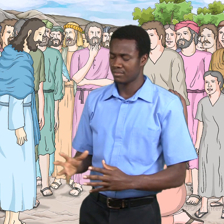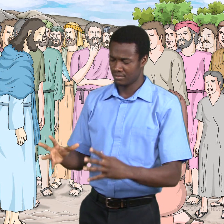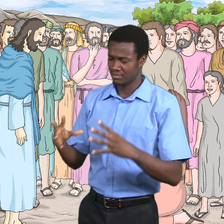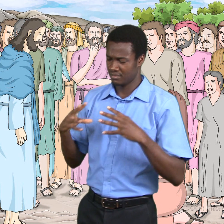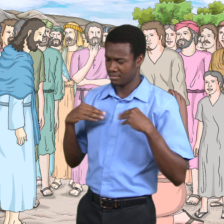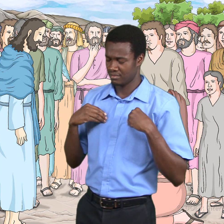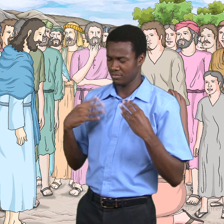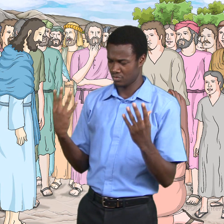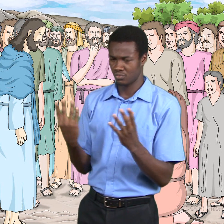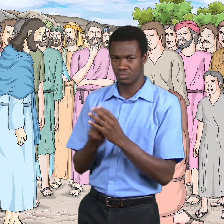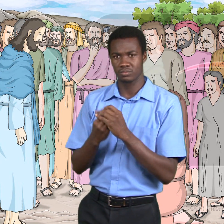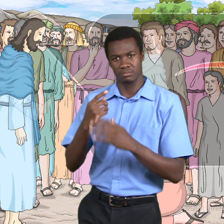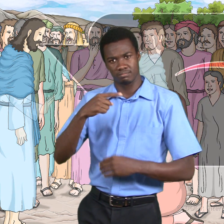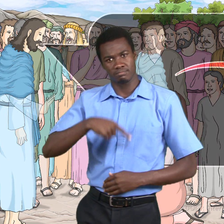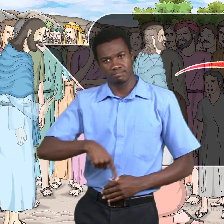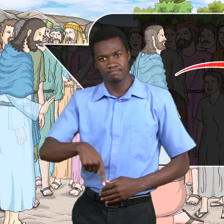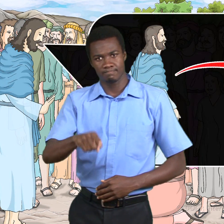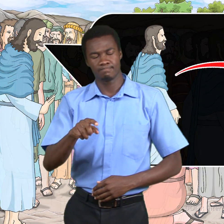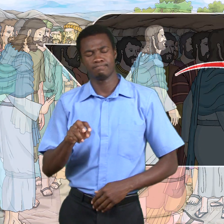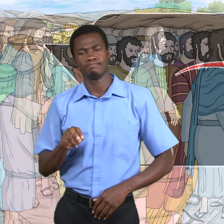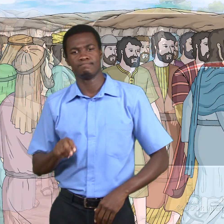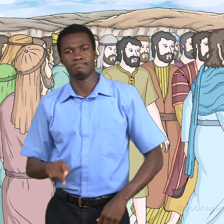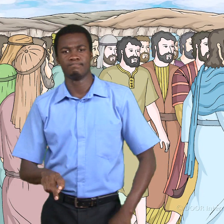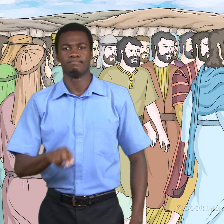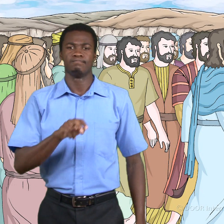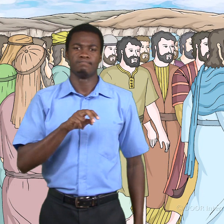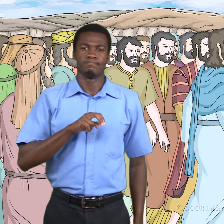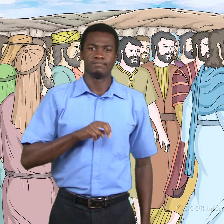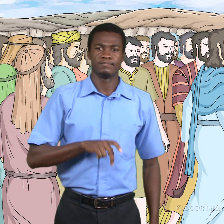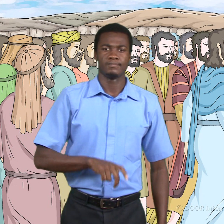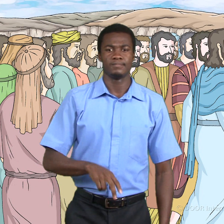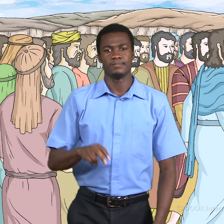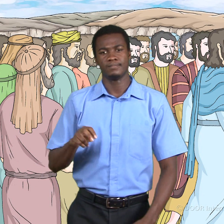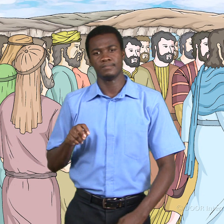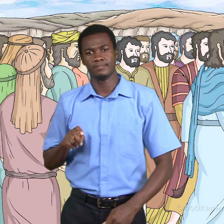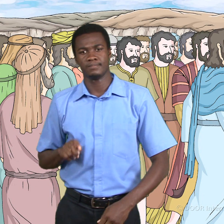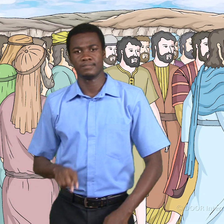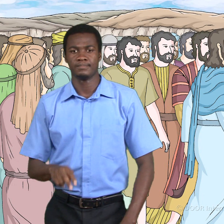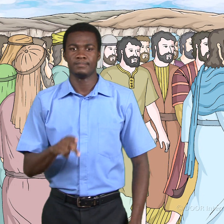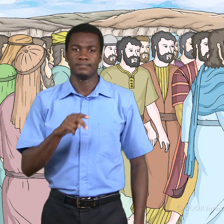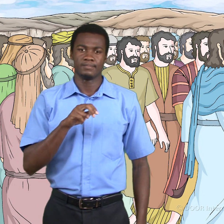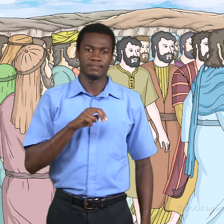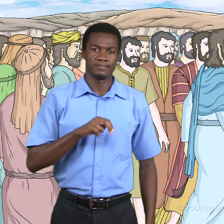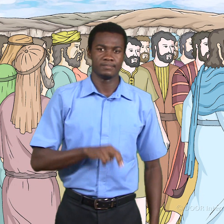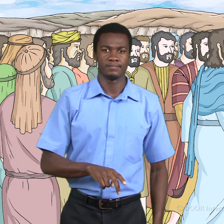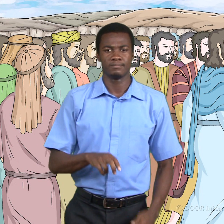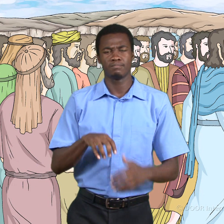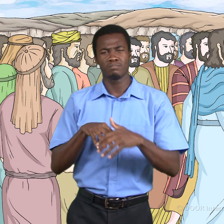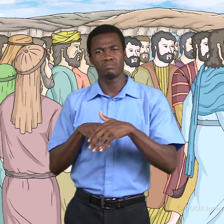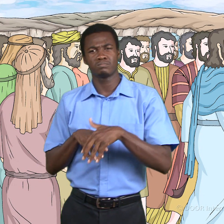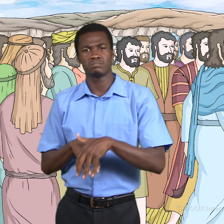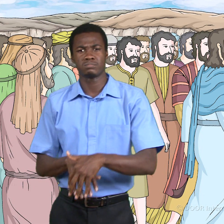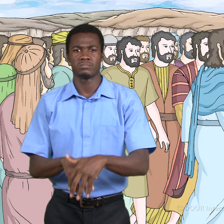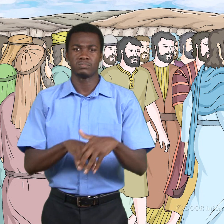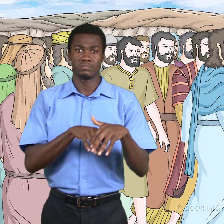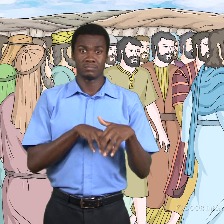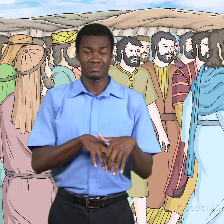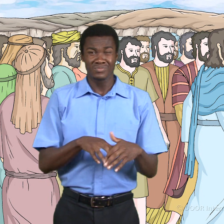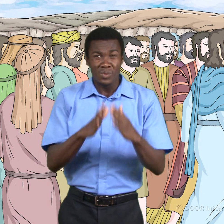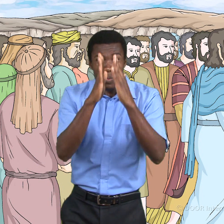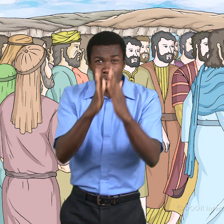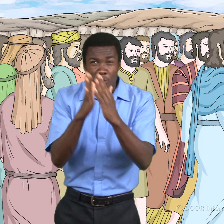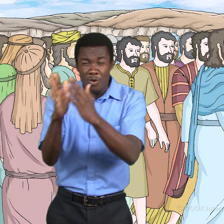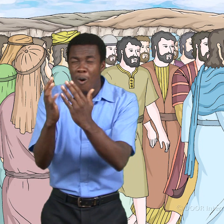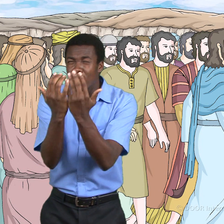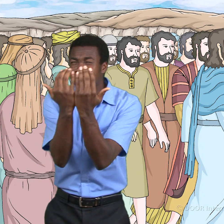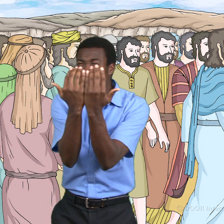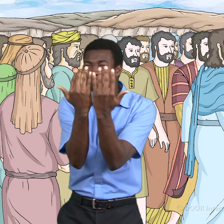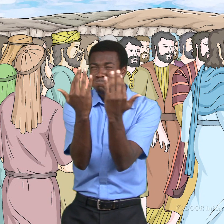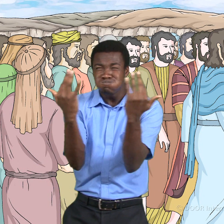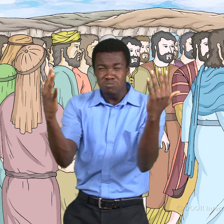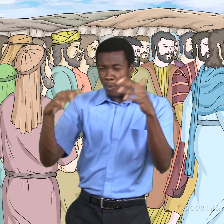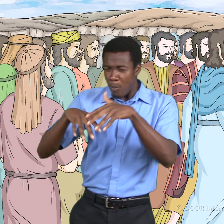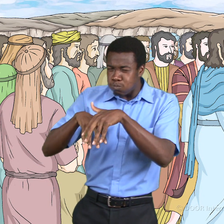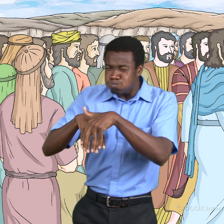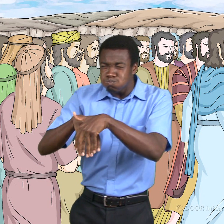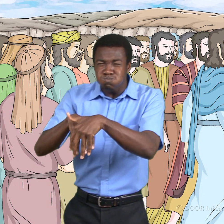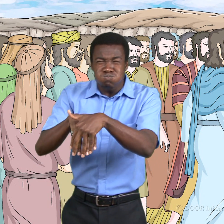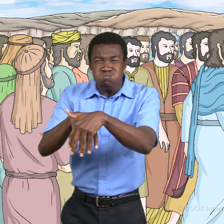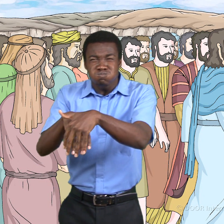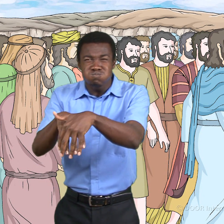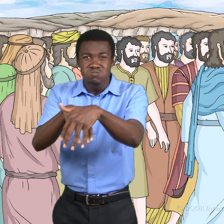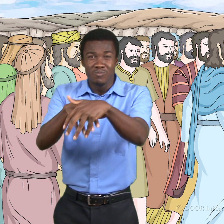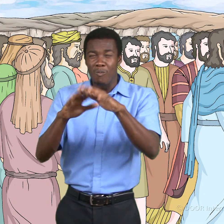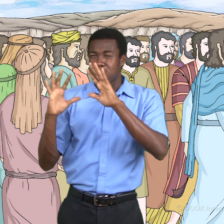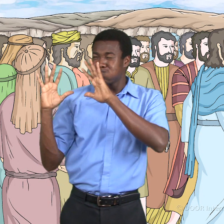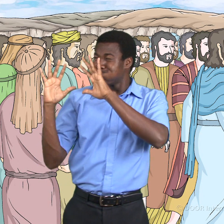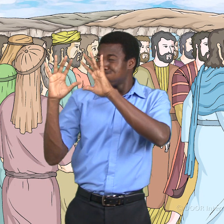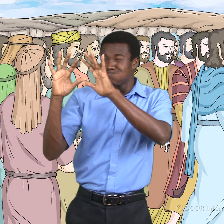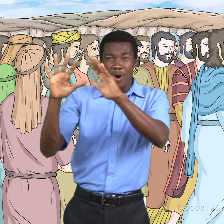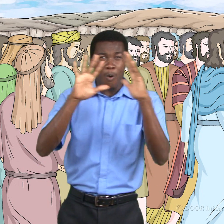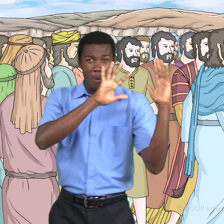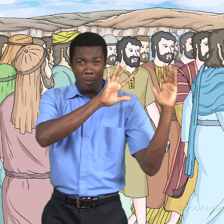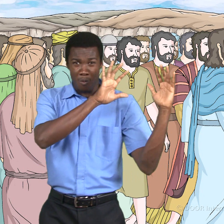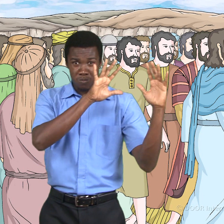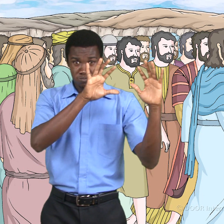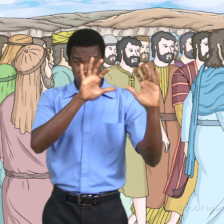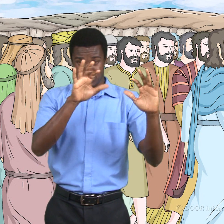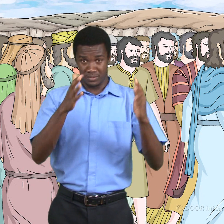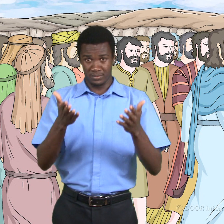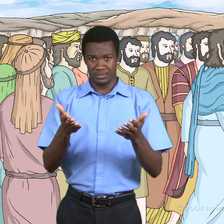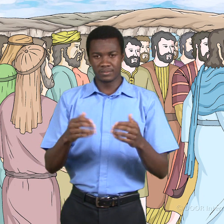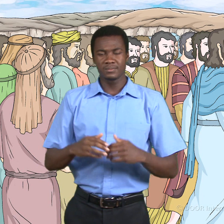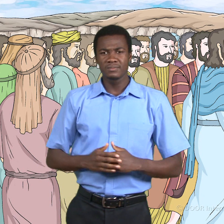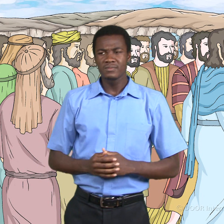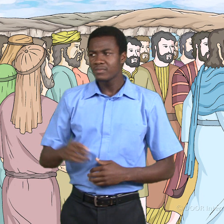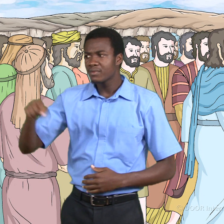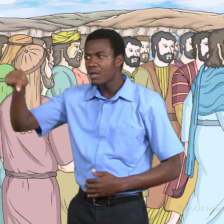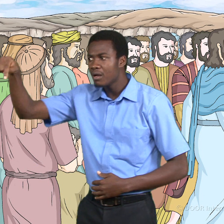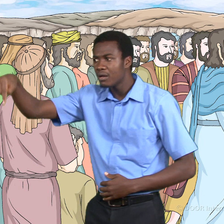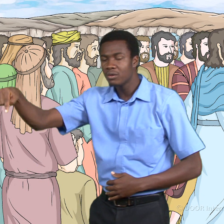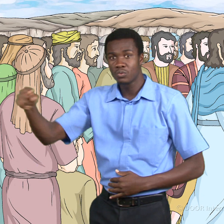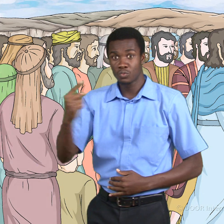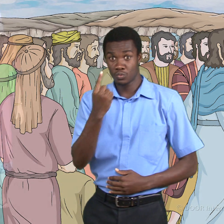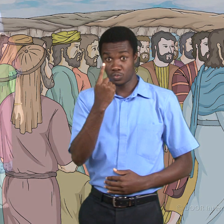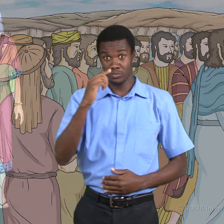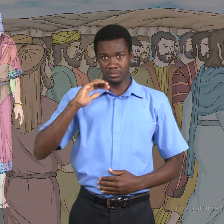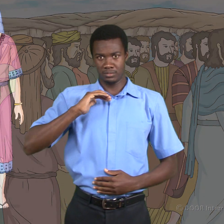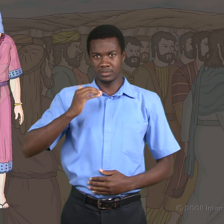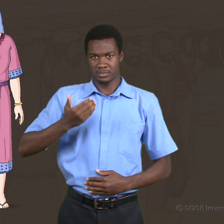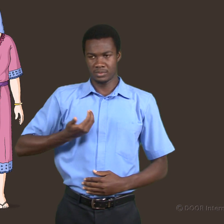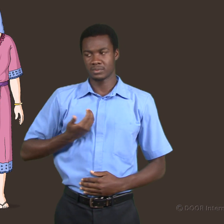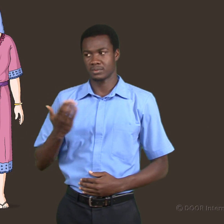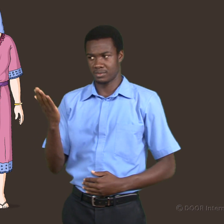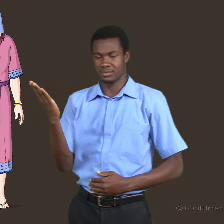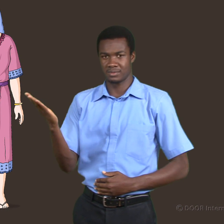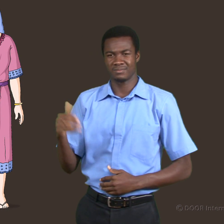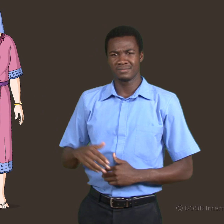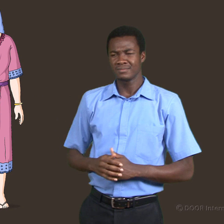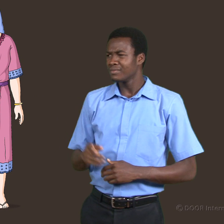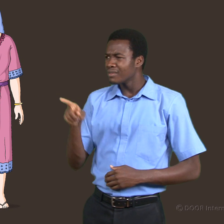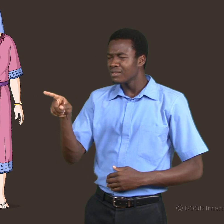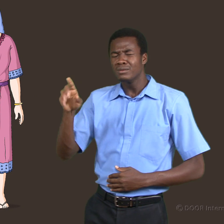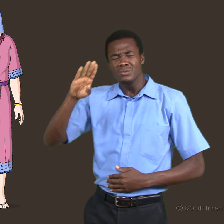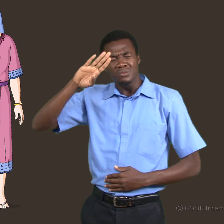So Jesus went with him, and a large crowd followed and pressed around Him.